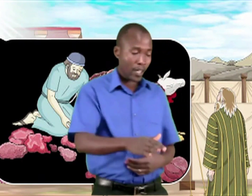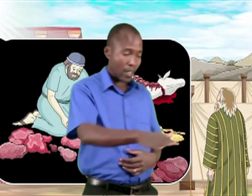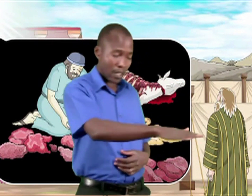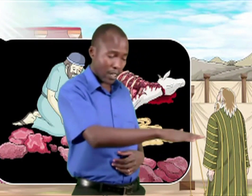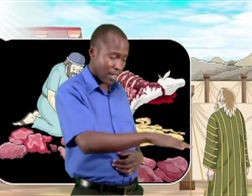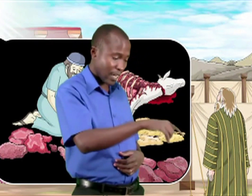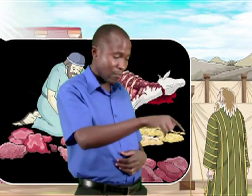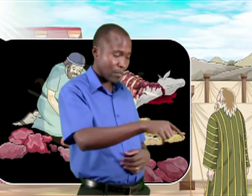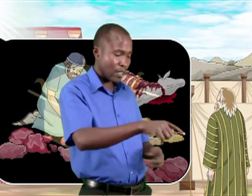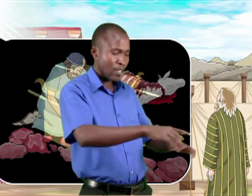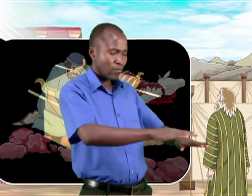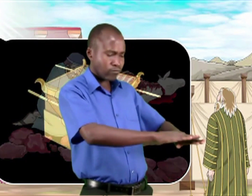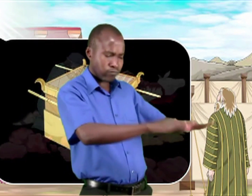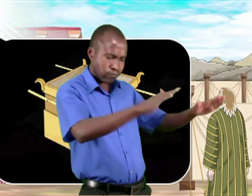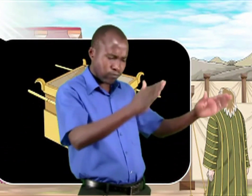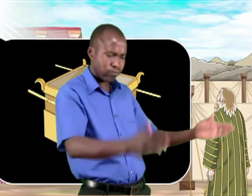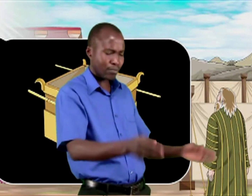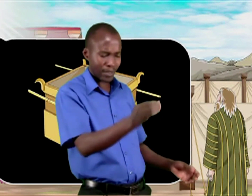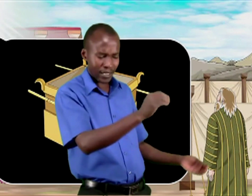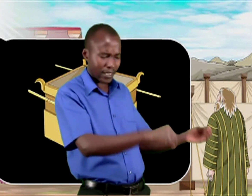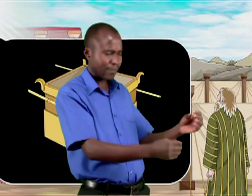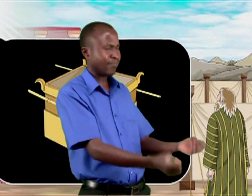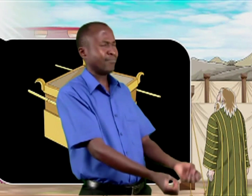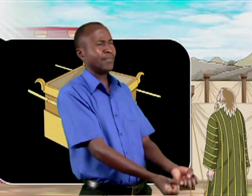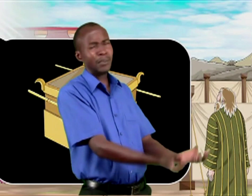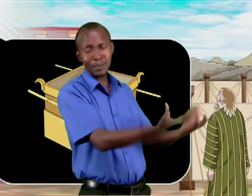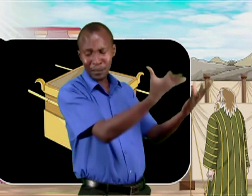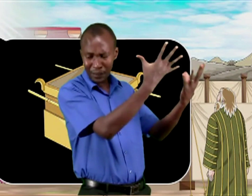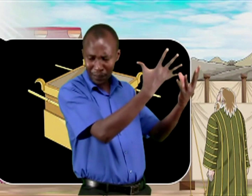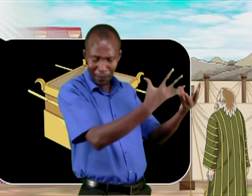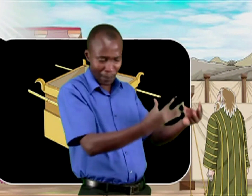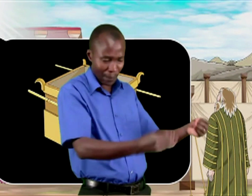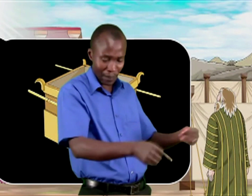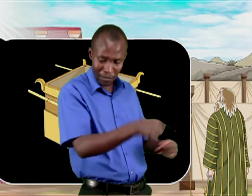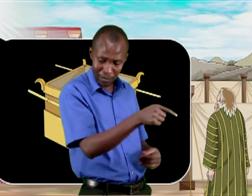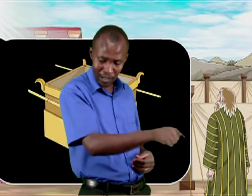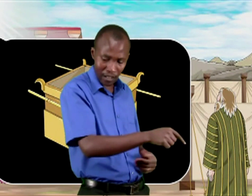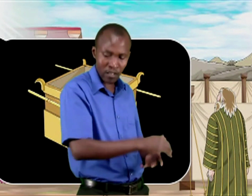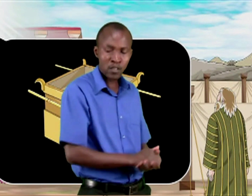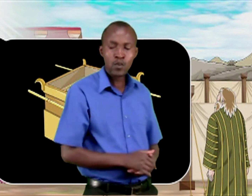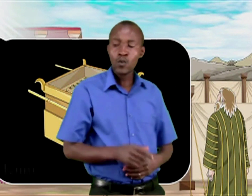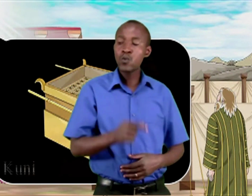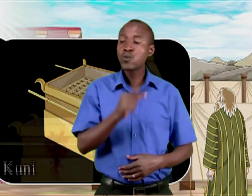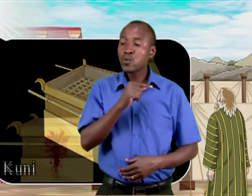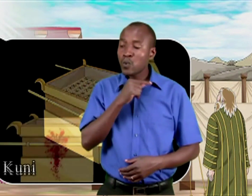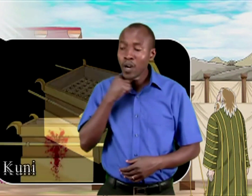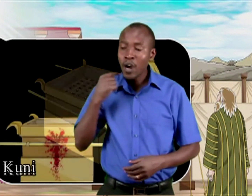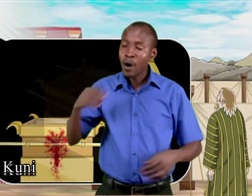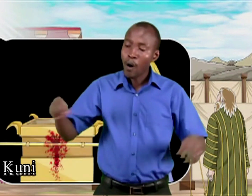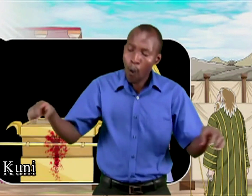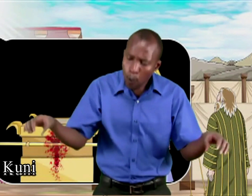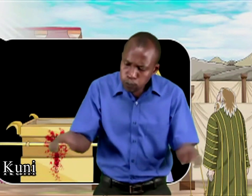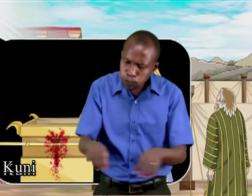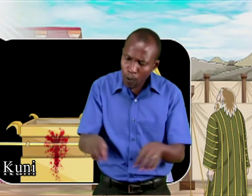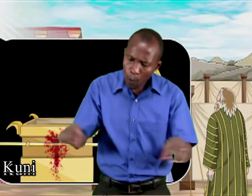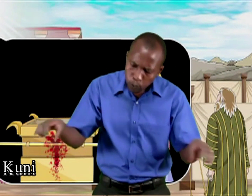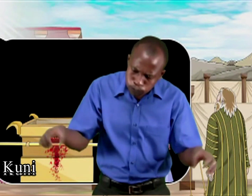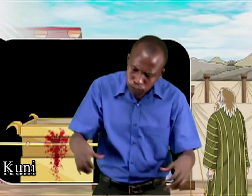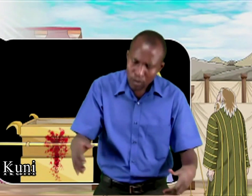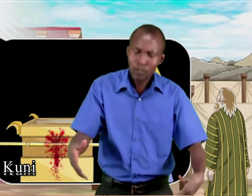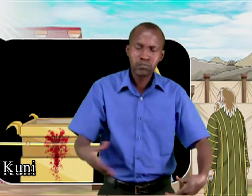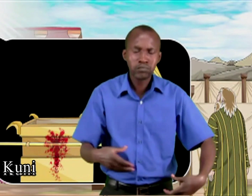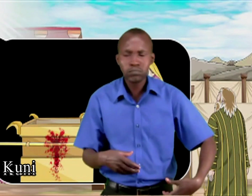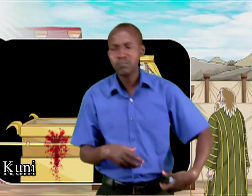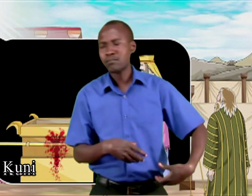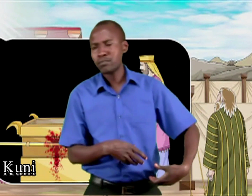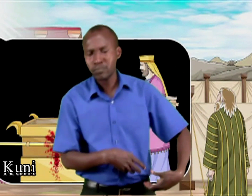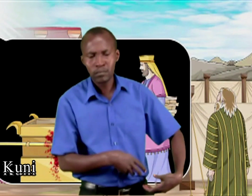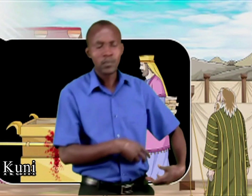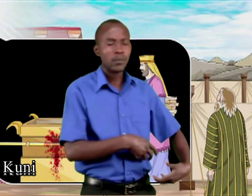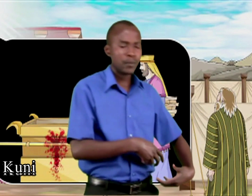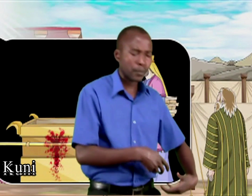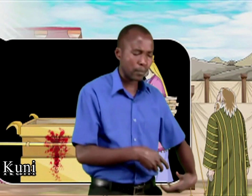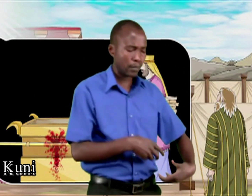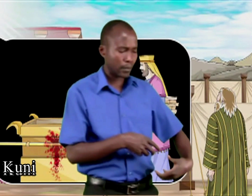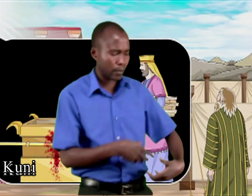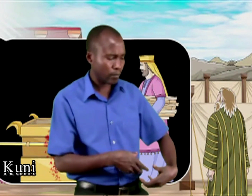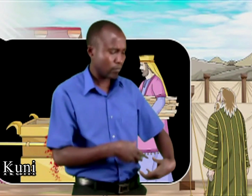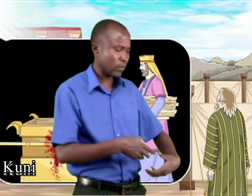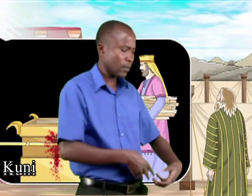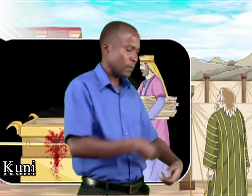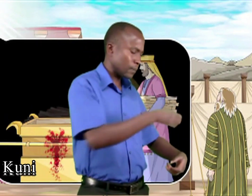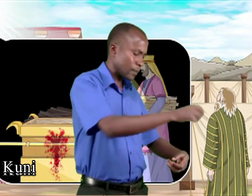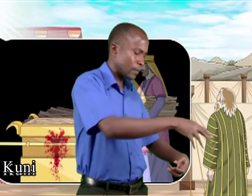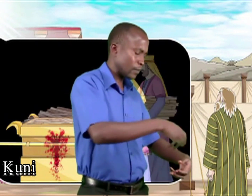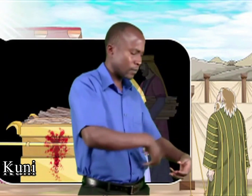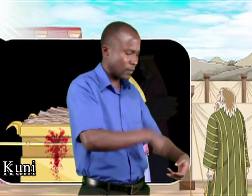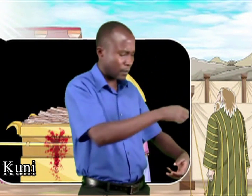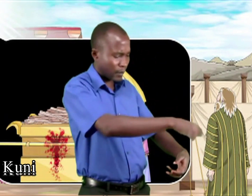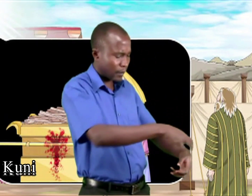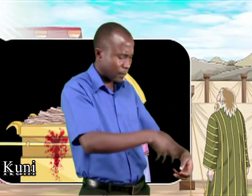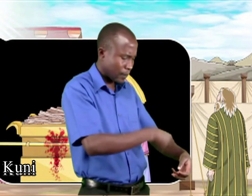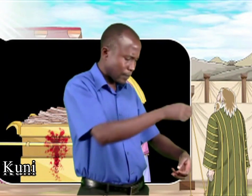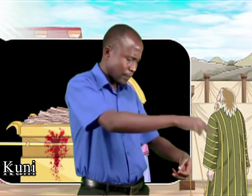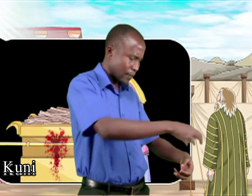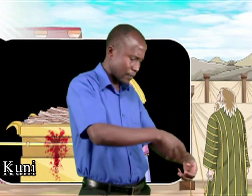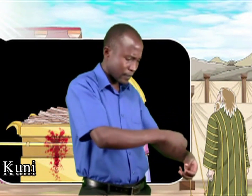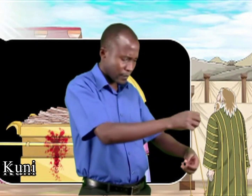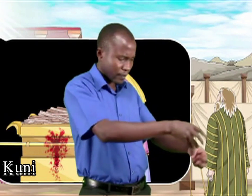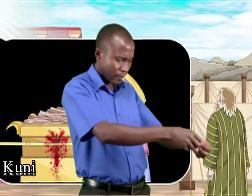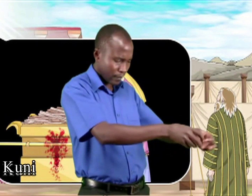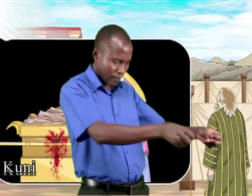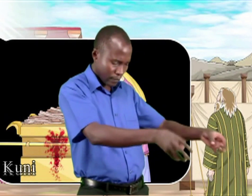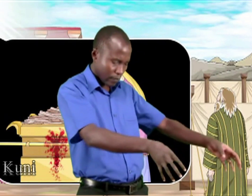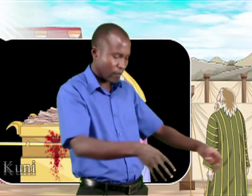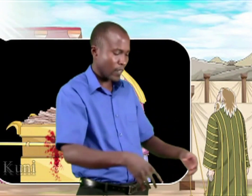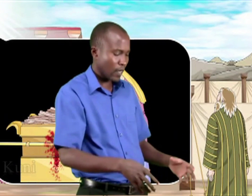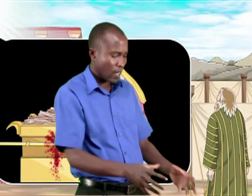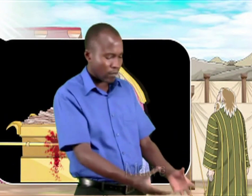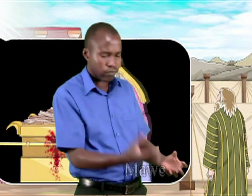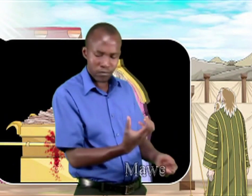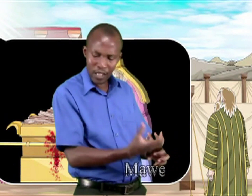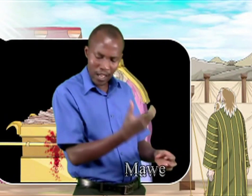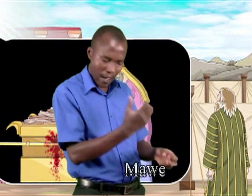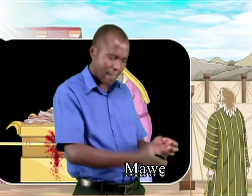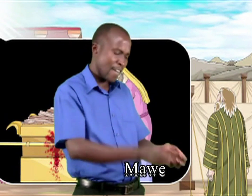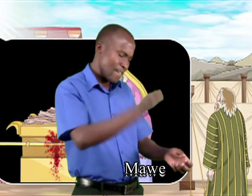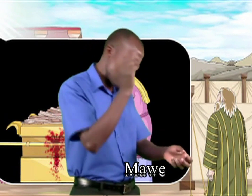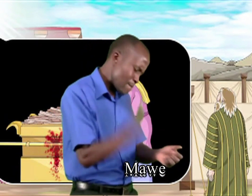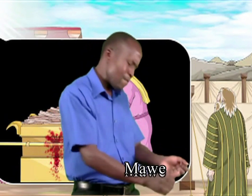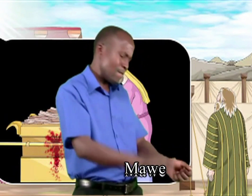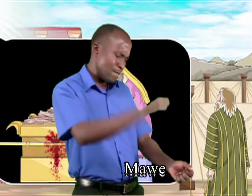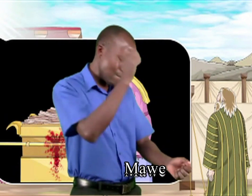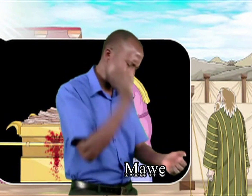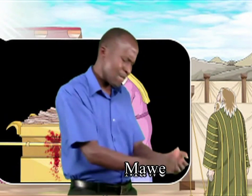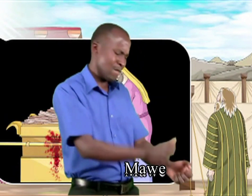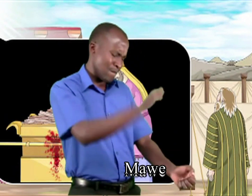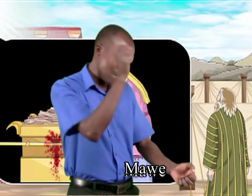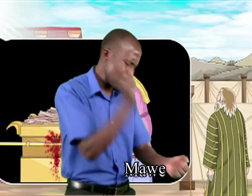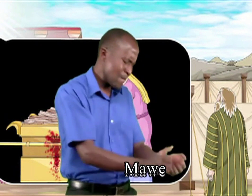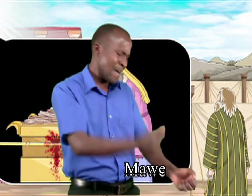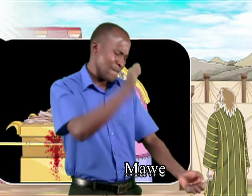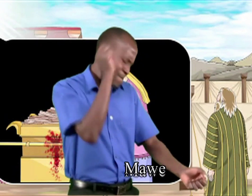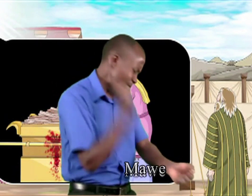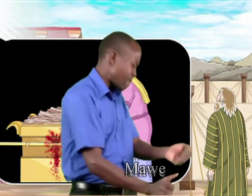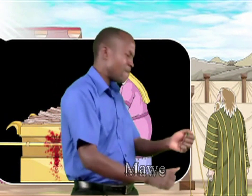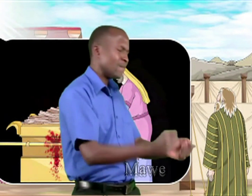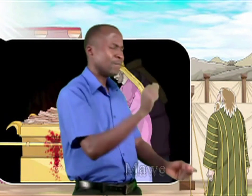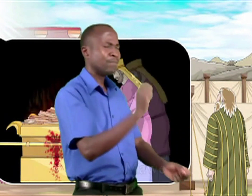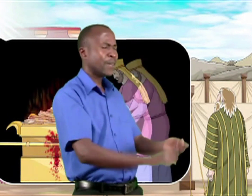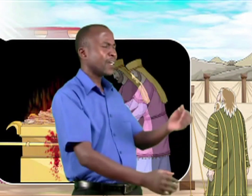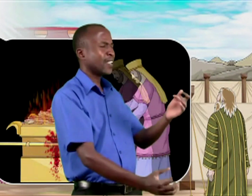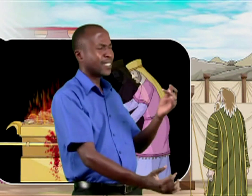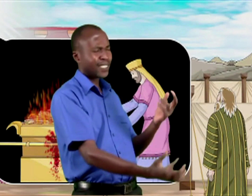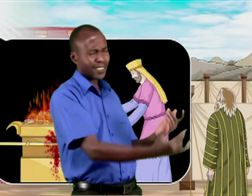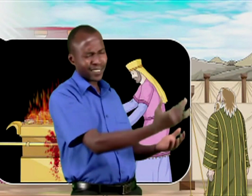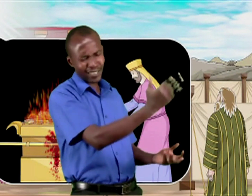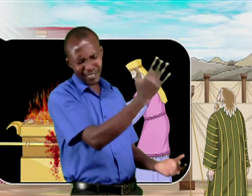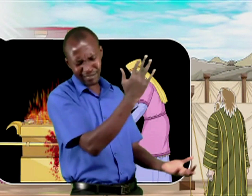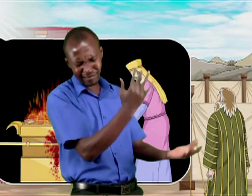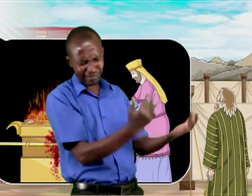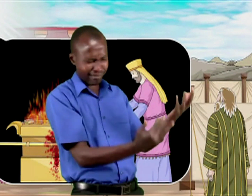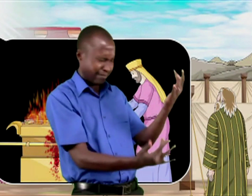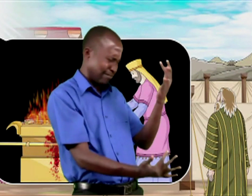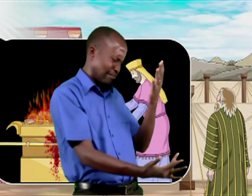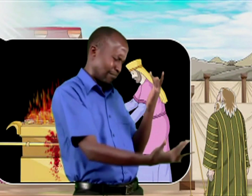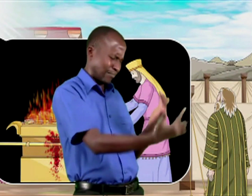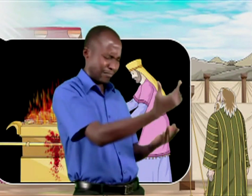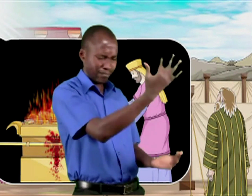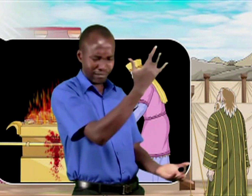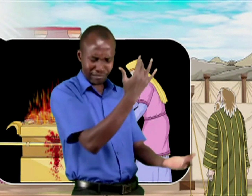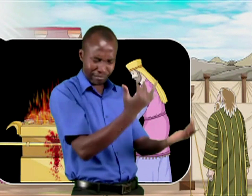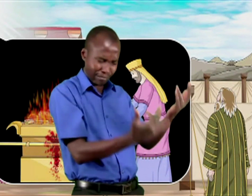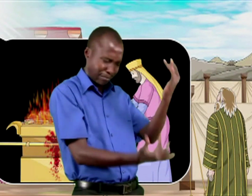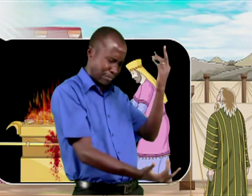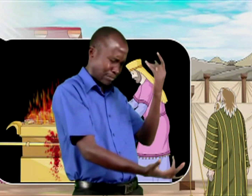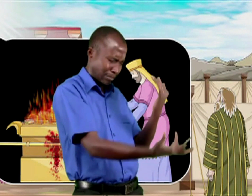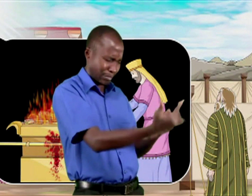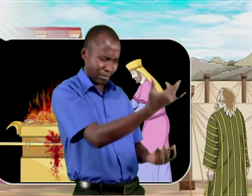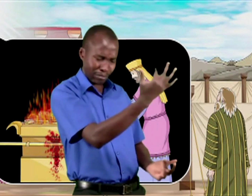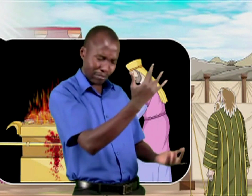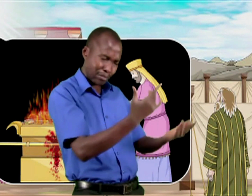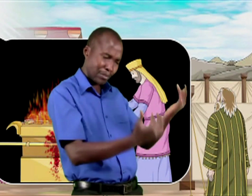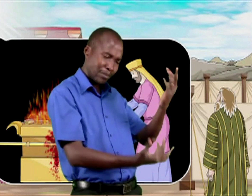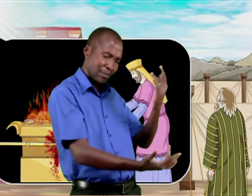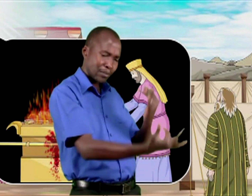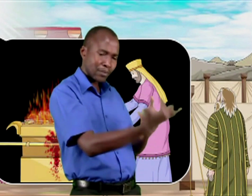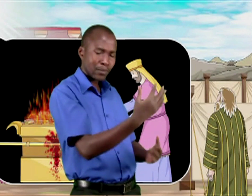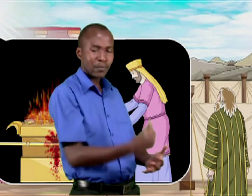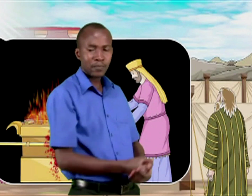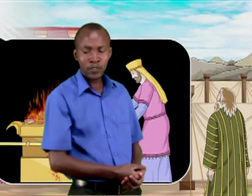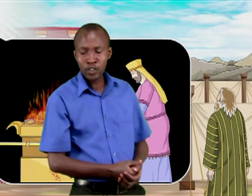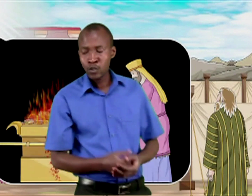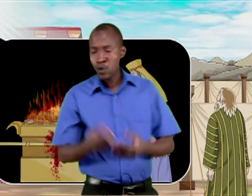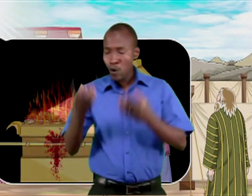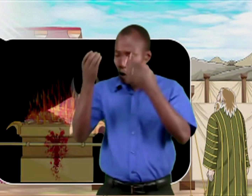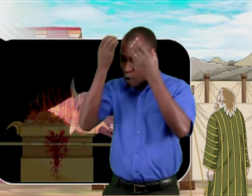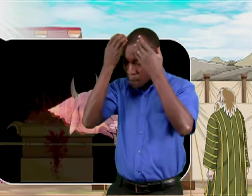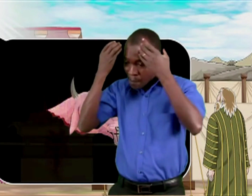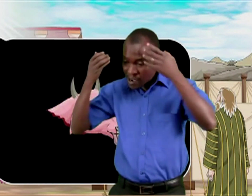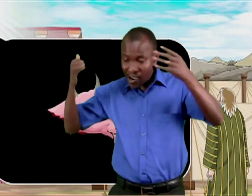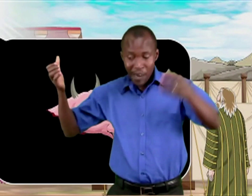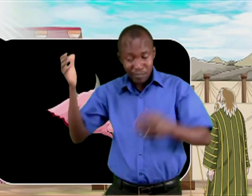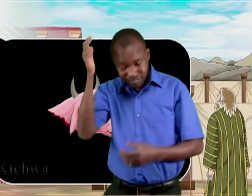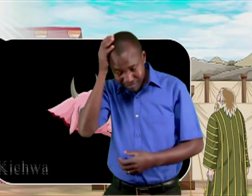The sons of Aaron the priest shall put a fire on the altar and arrange wood on the fire.